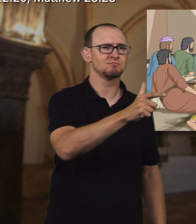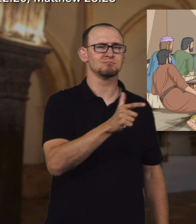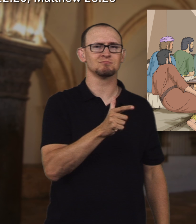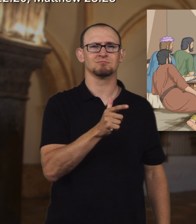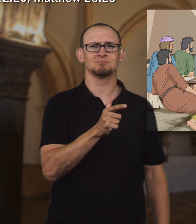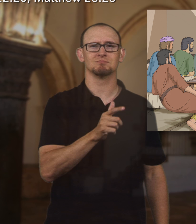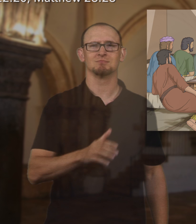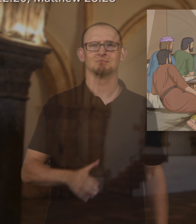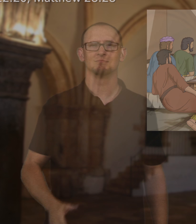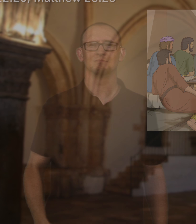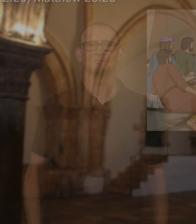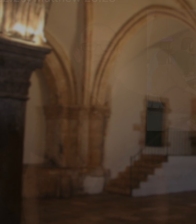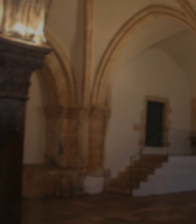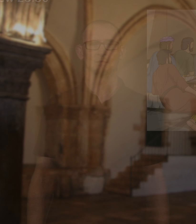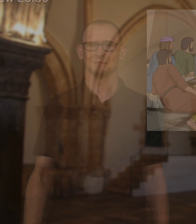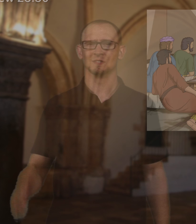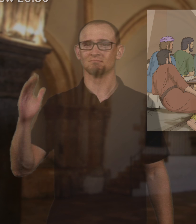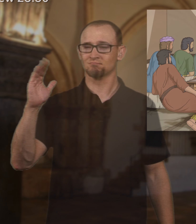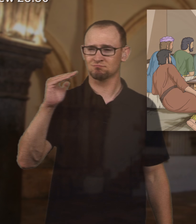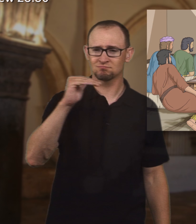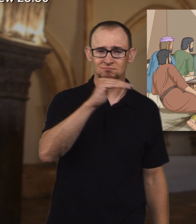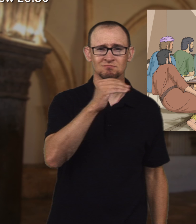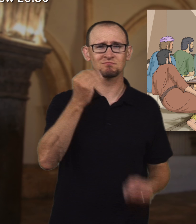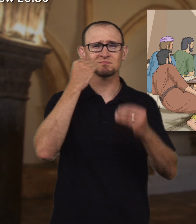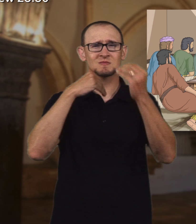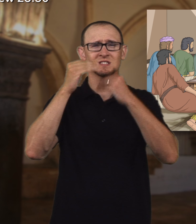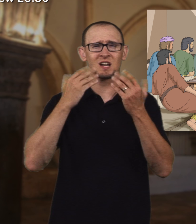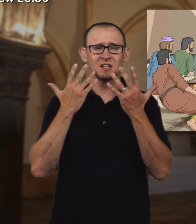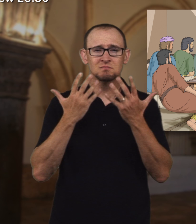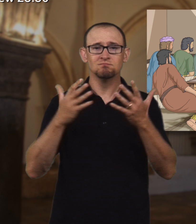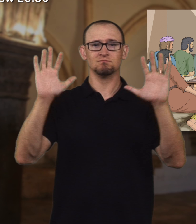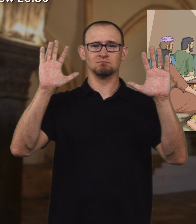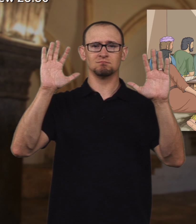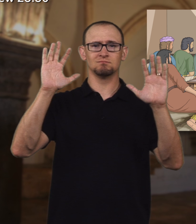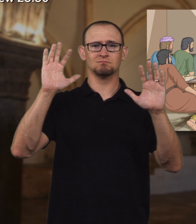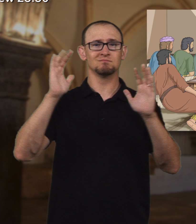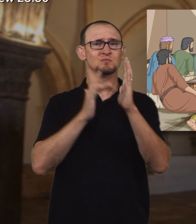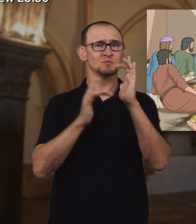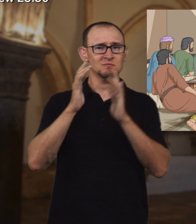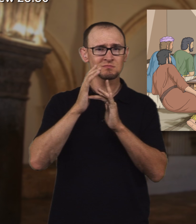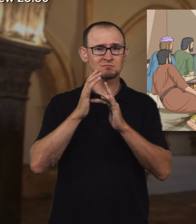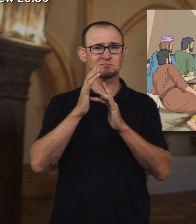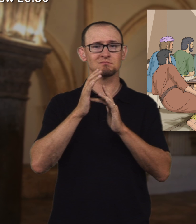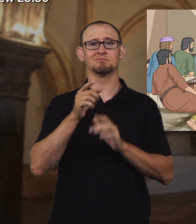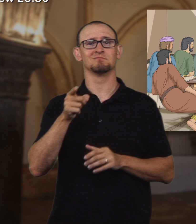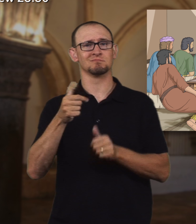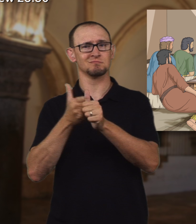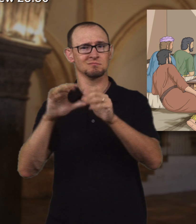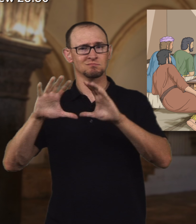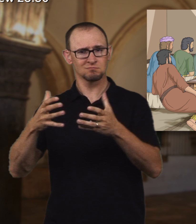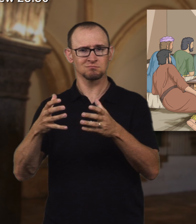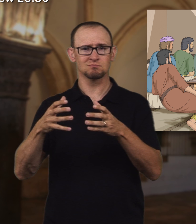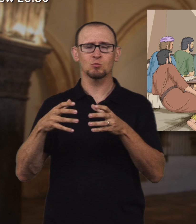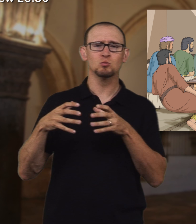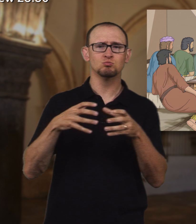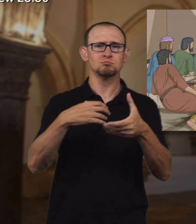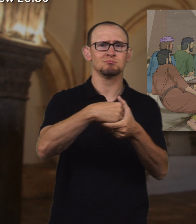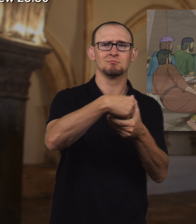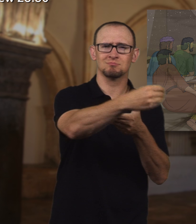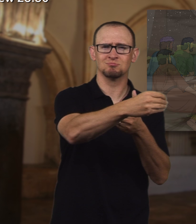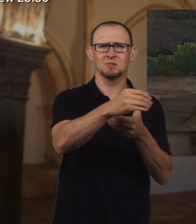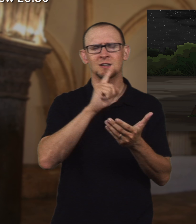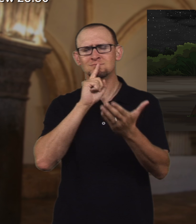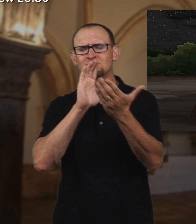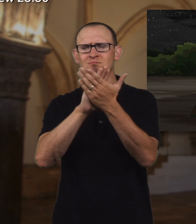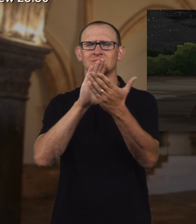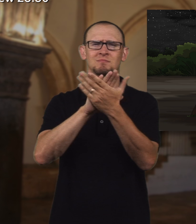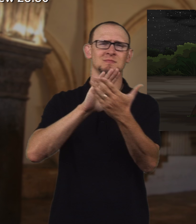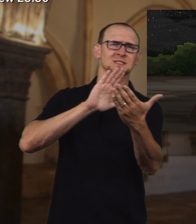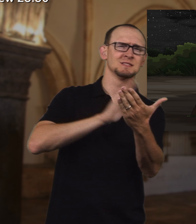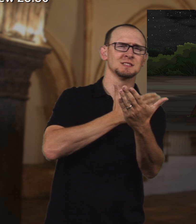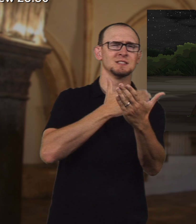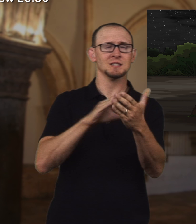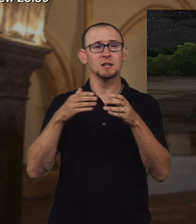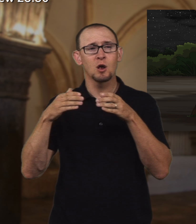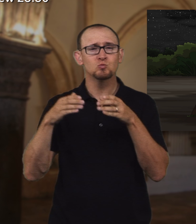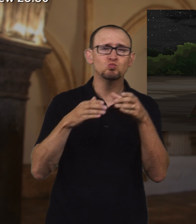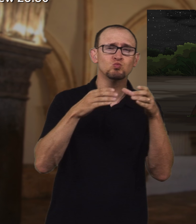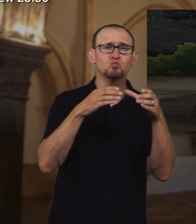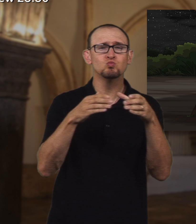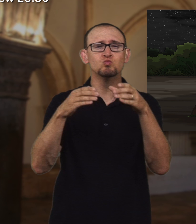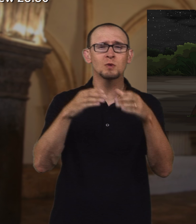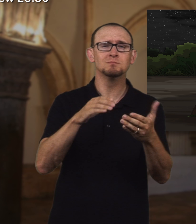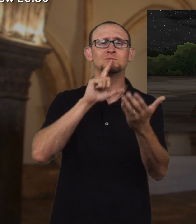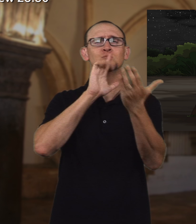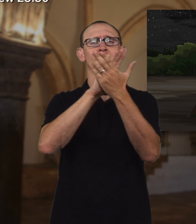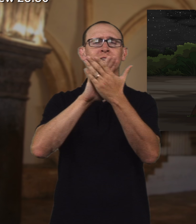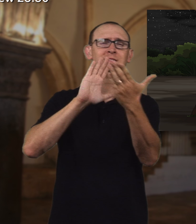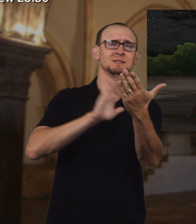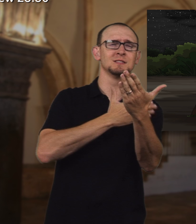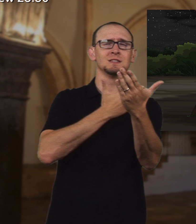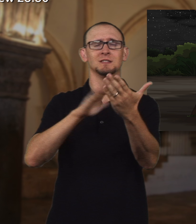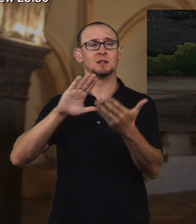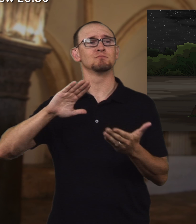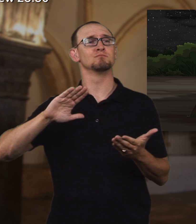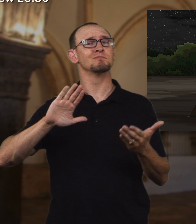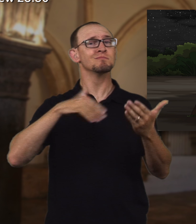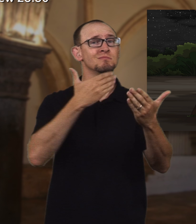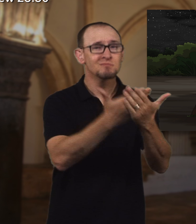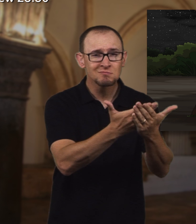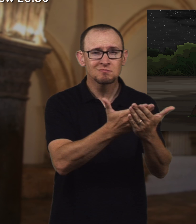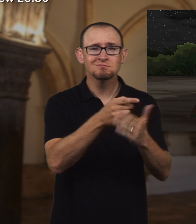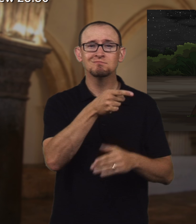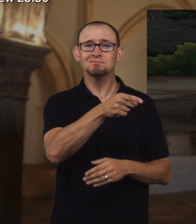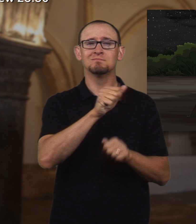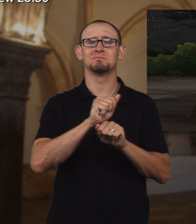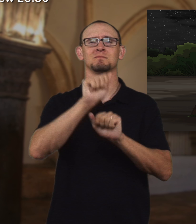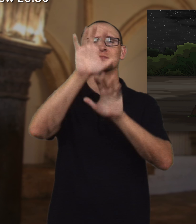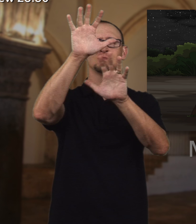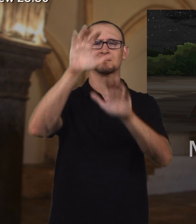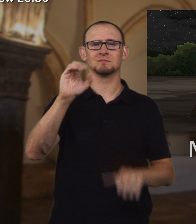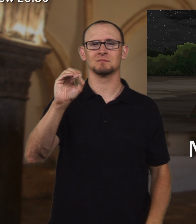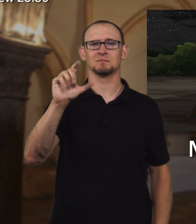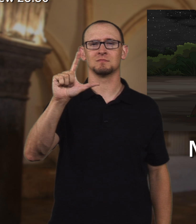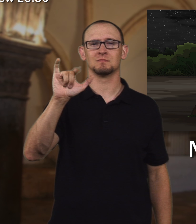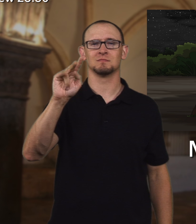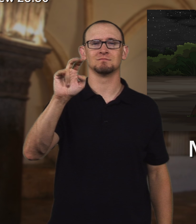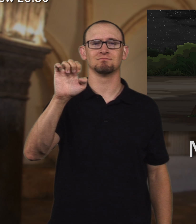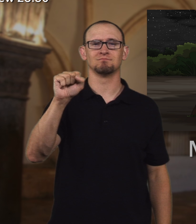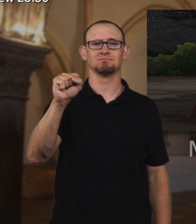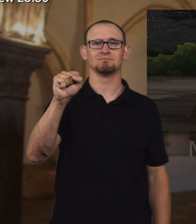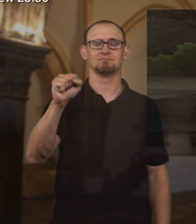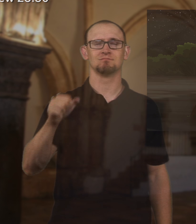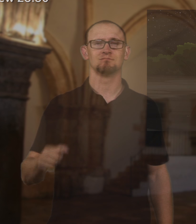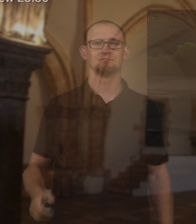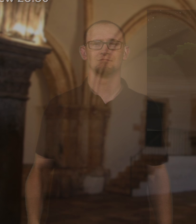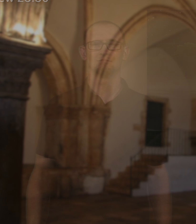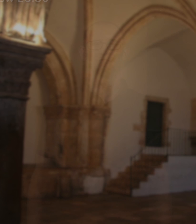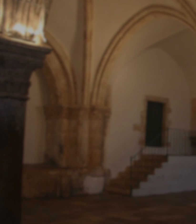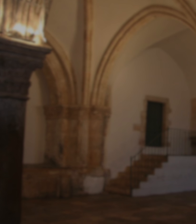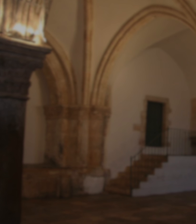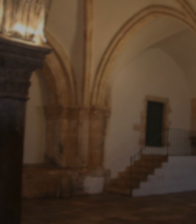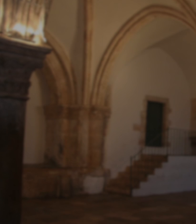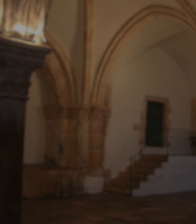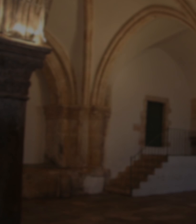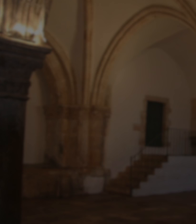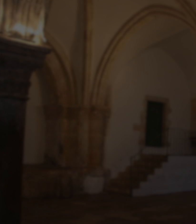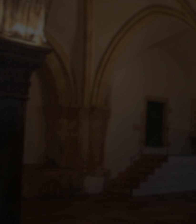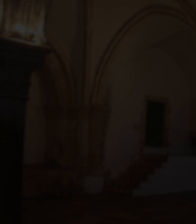And when they had sung a hymn, they went out to the Mount of Olives.